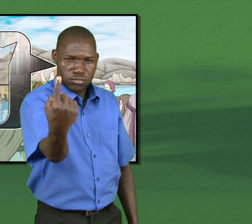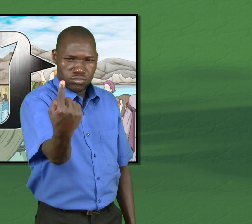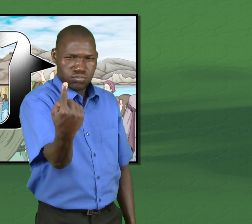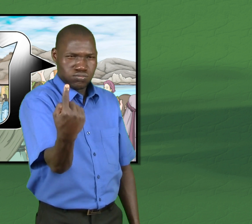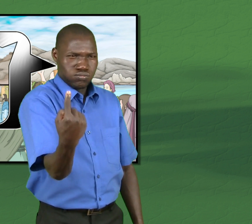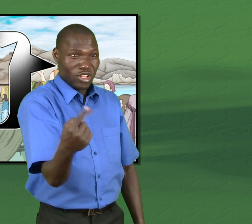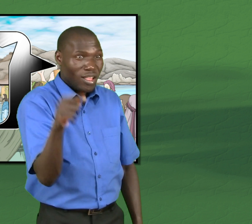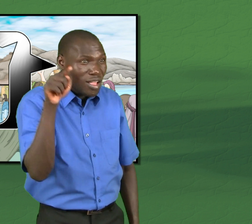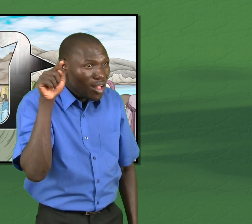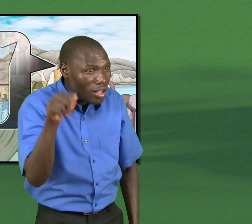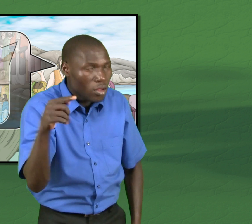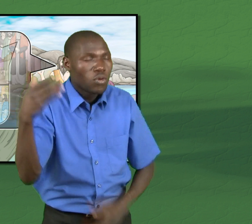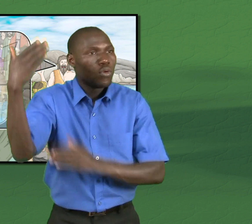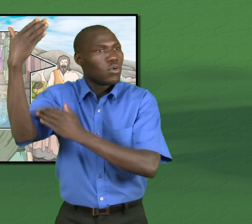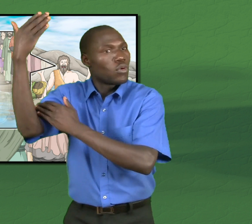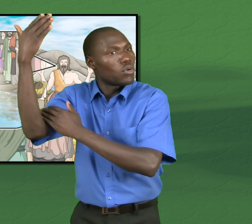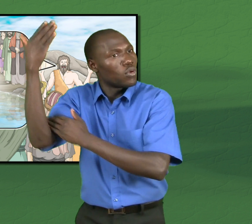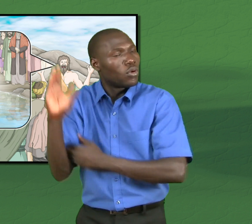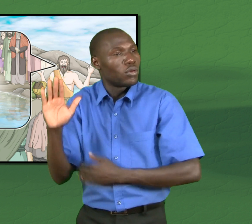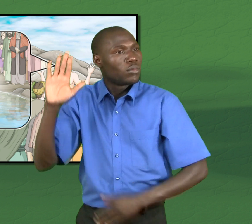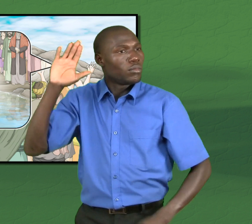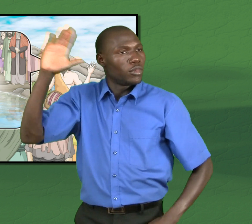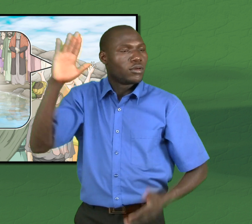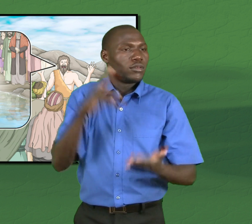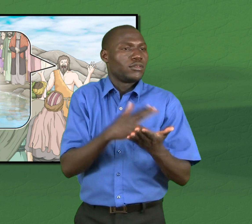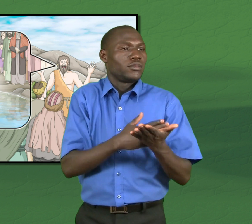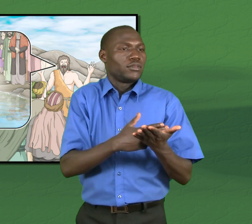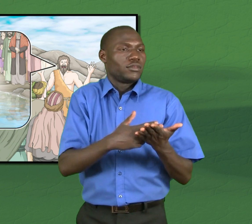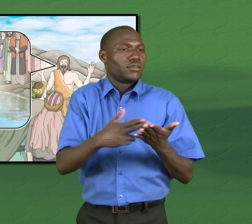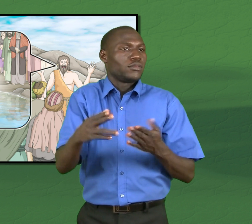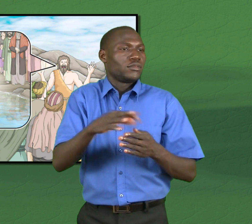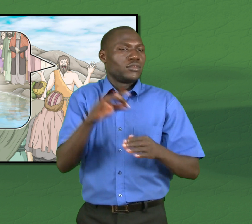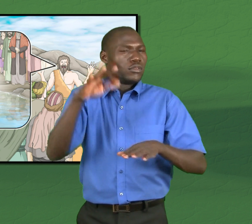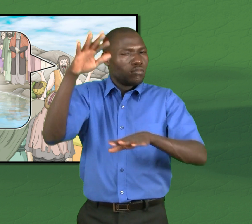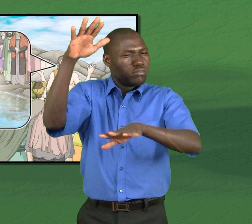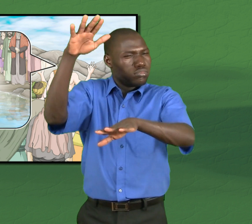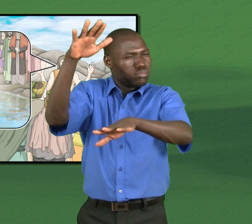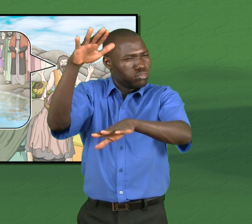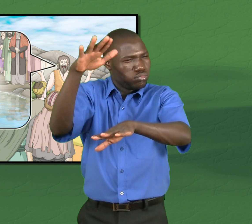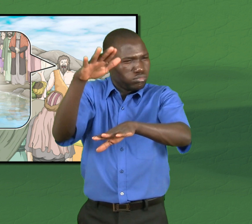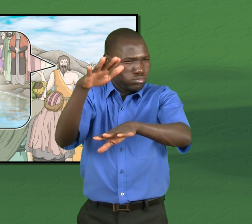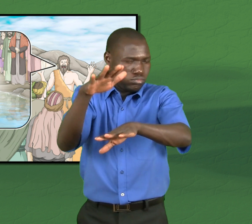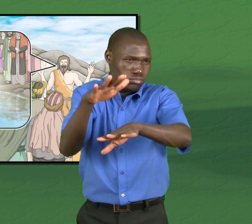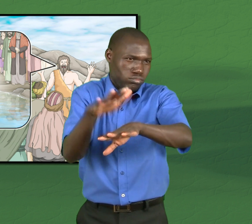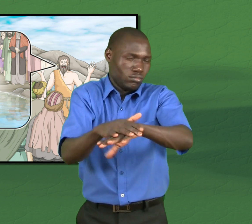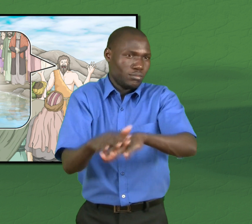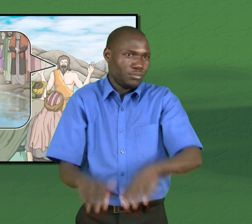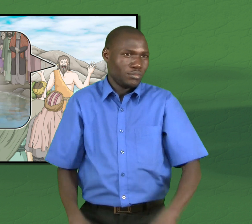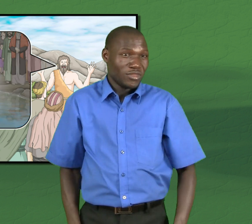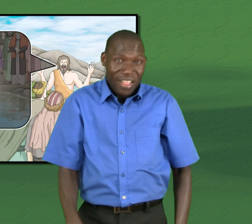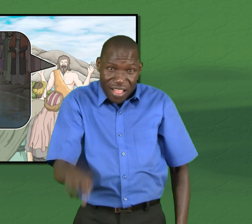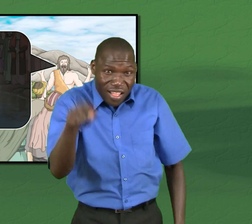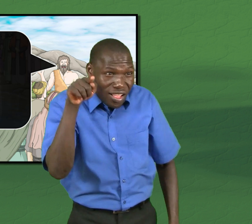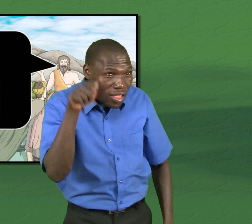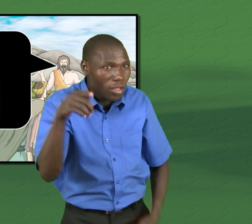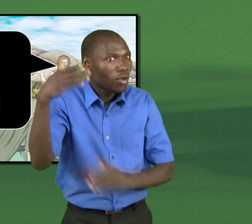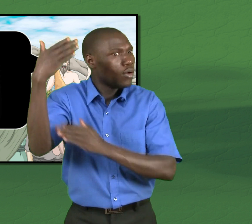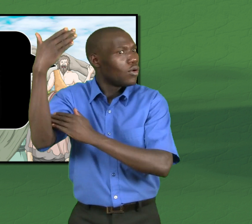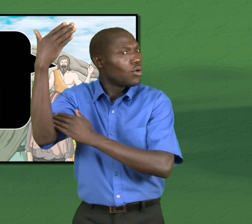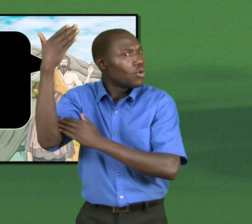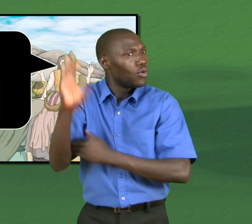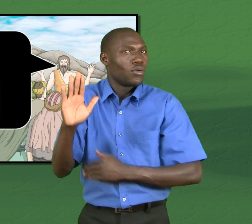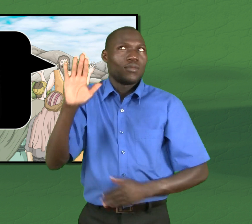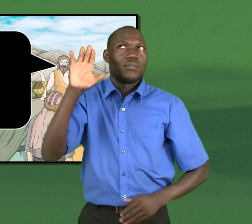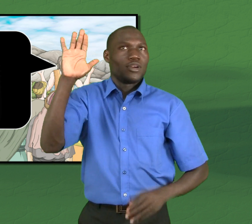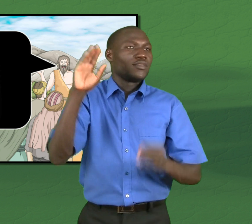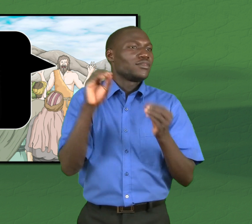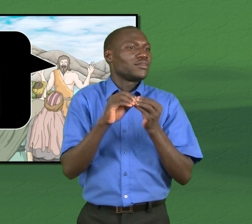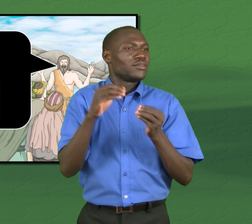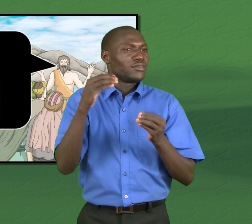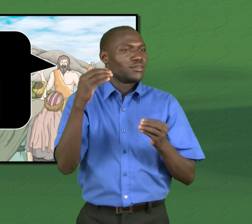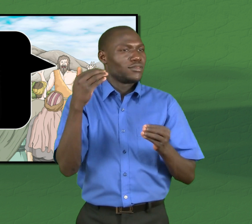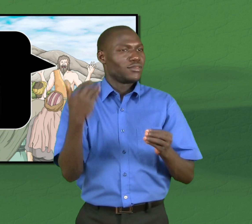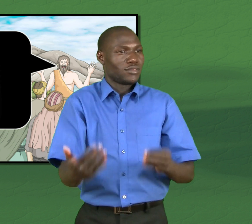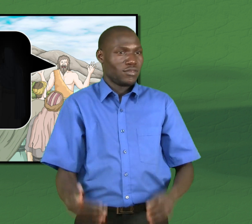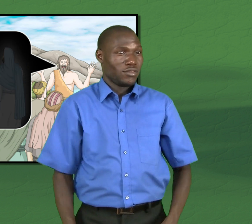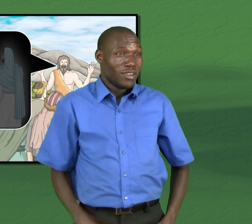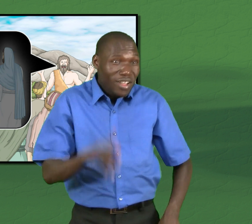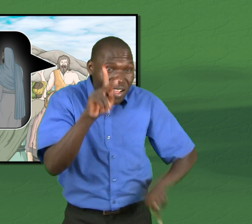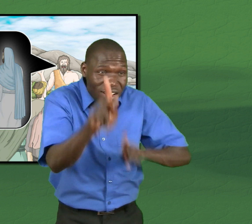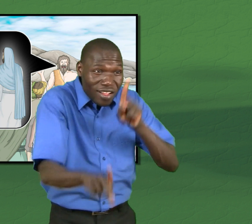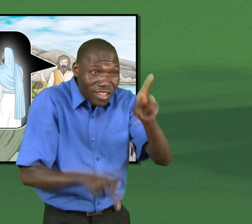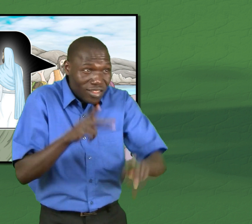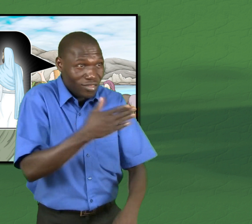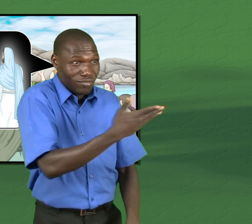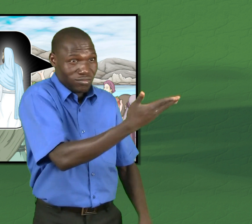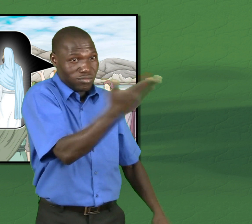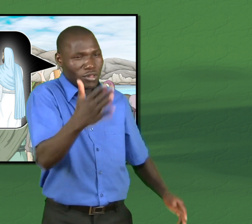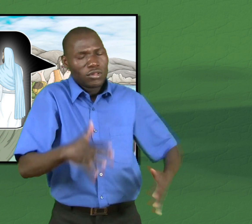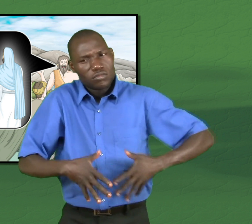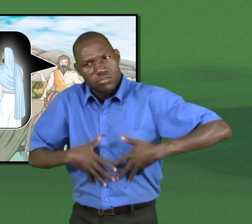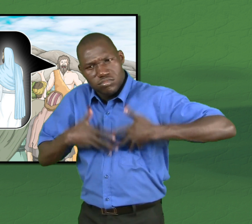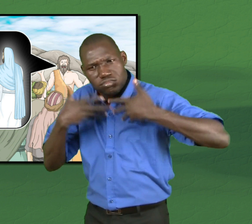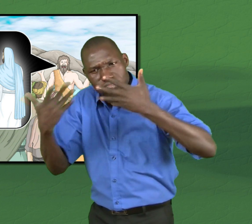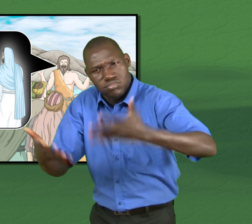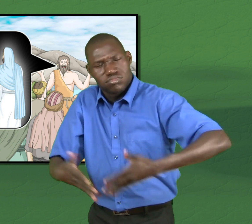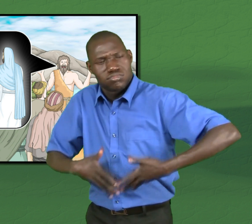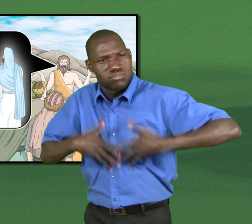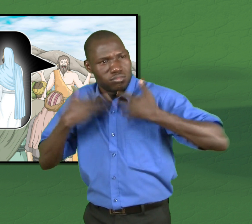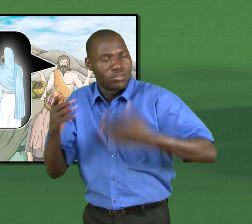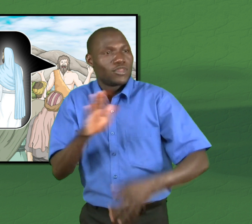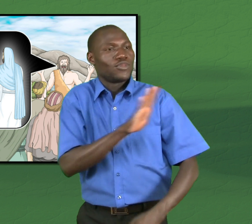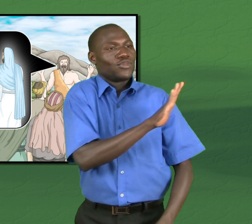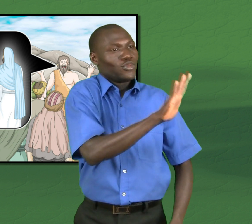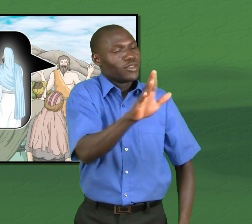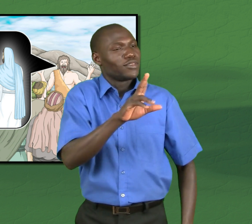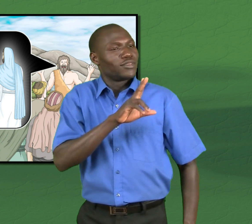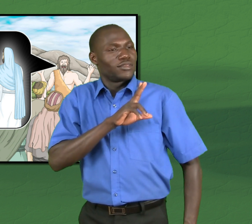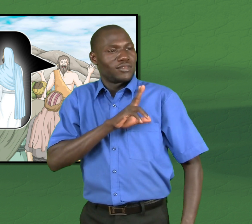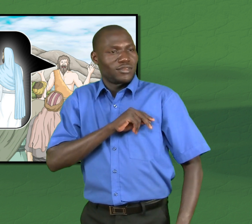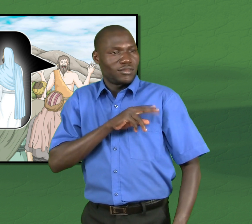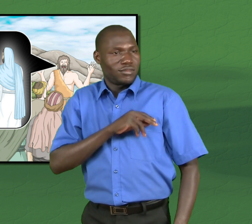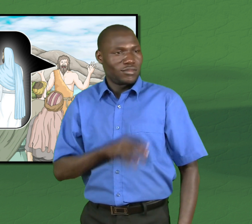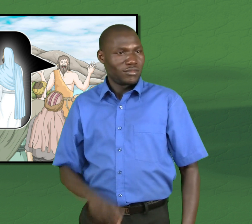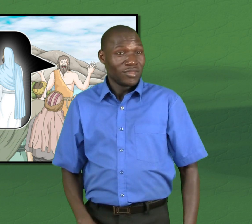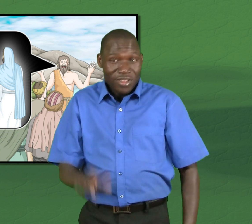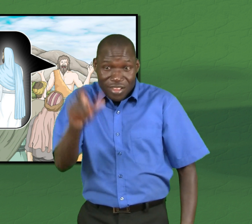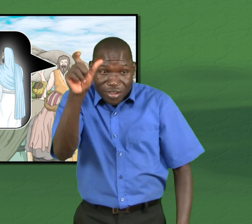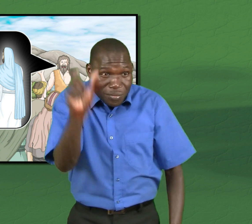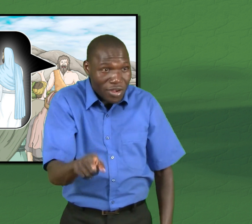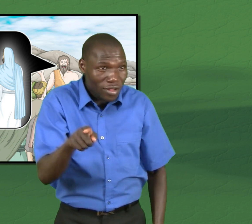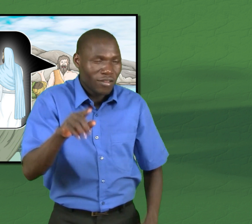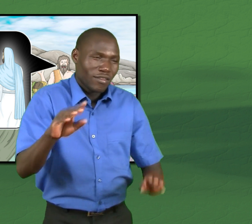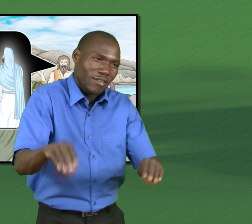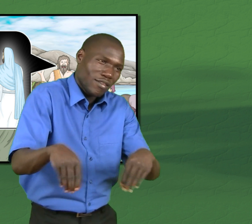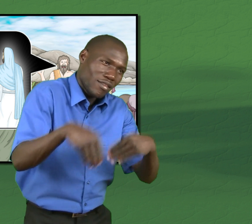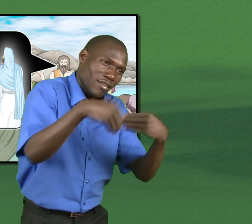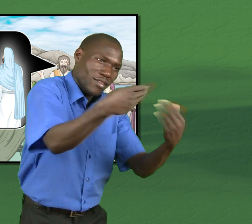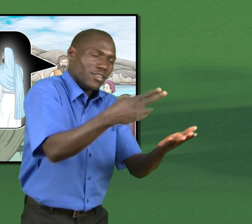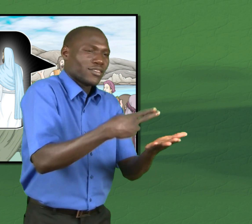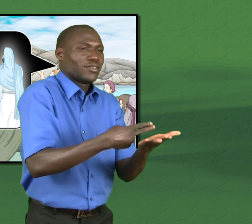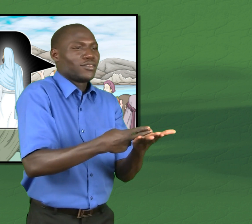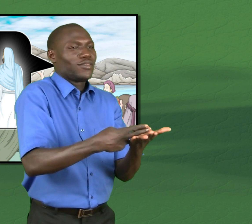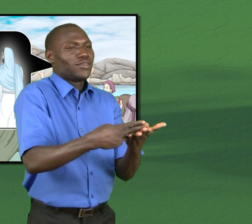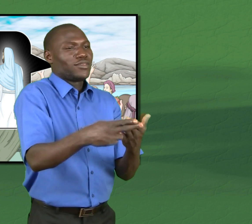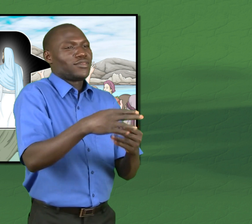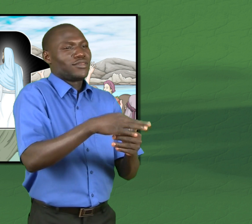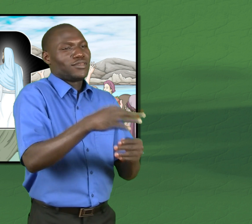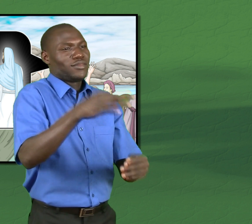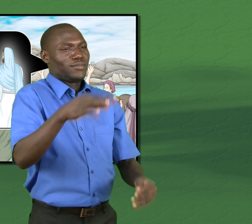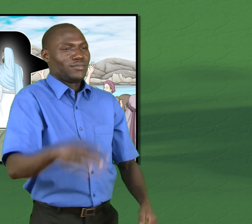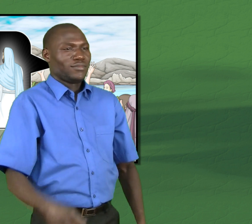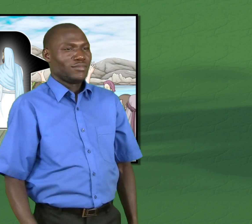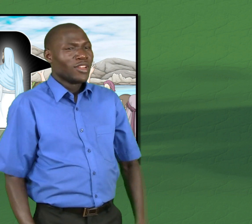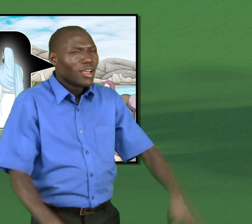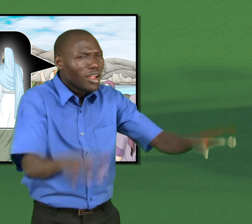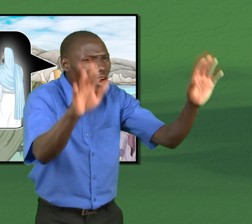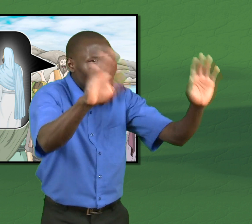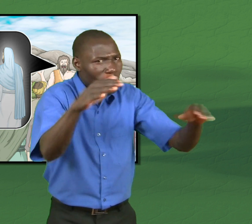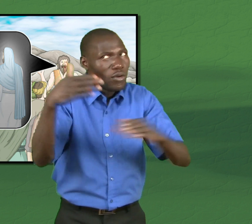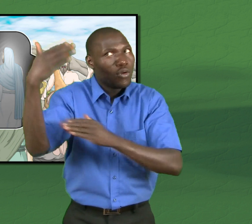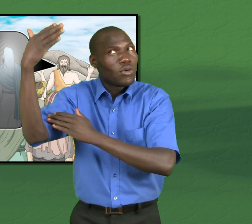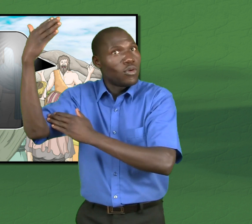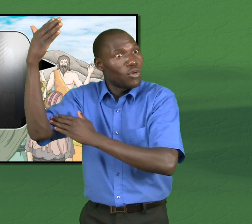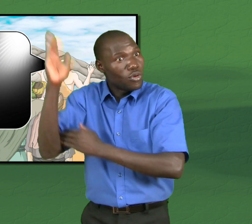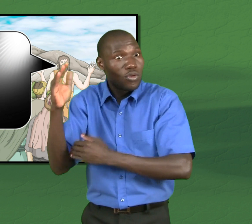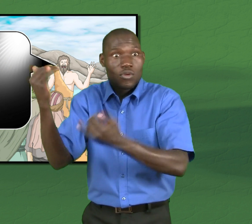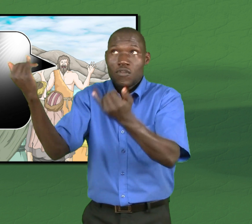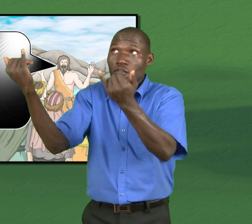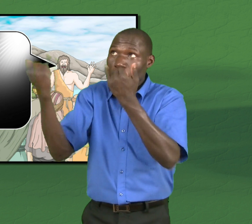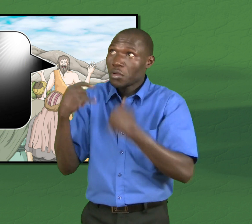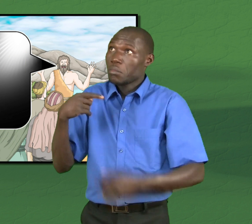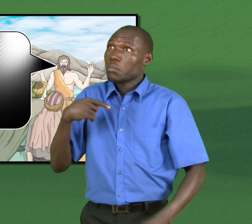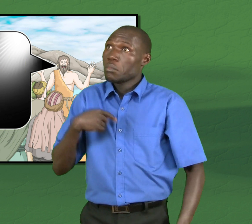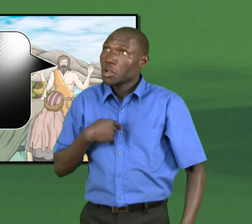Then John testified, “I saw the Spirit descending from heaven like a dove and resting on Him.